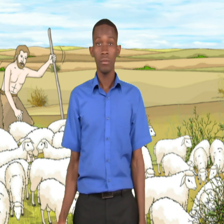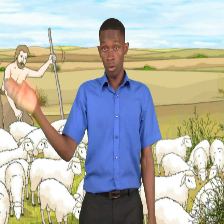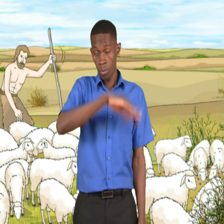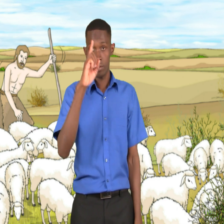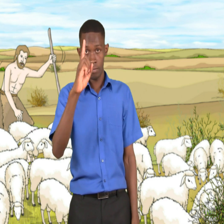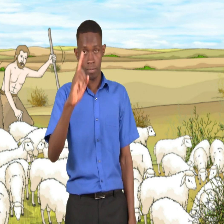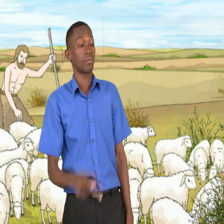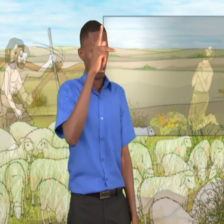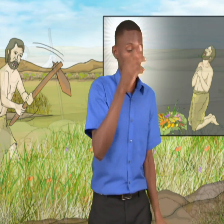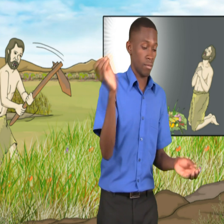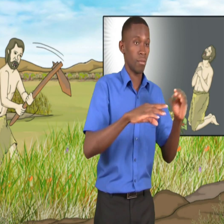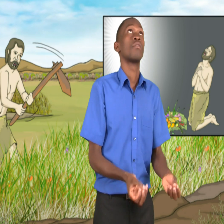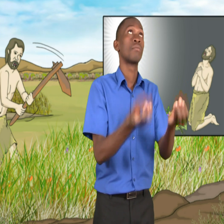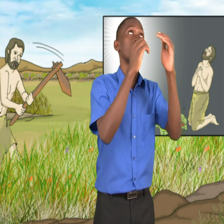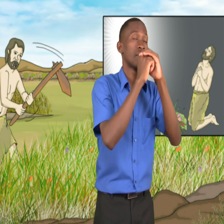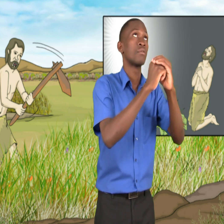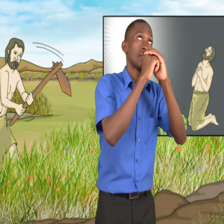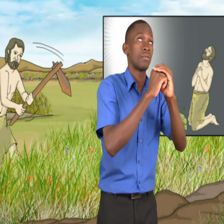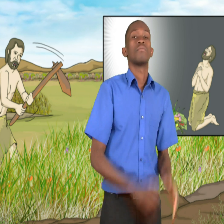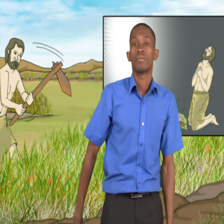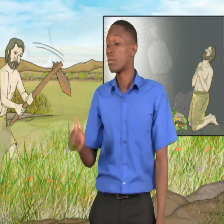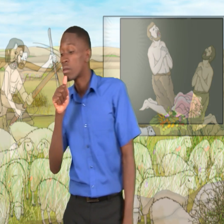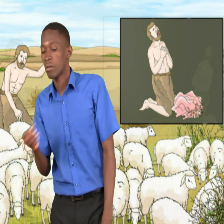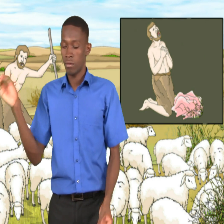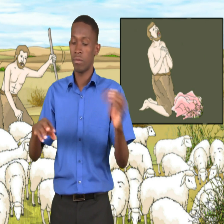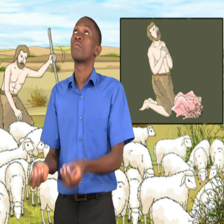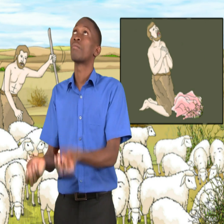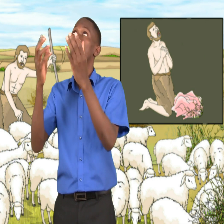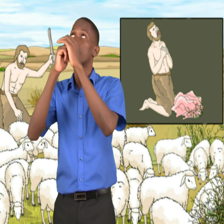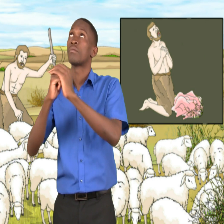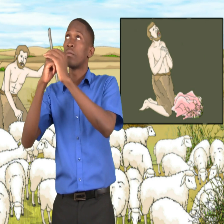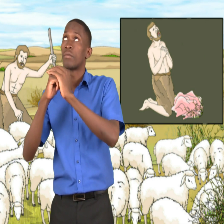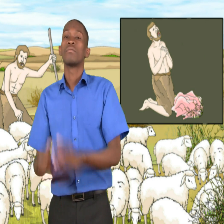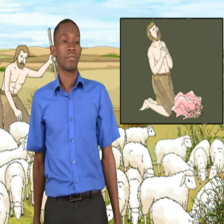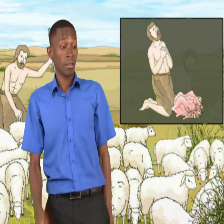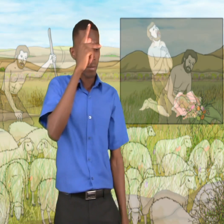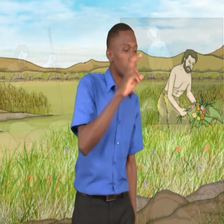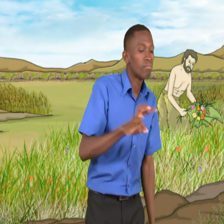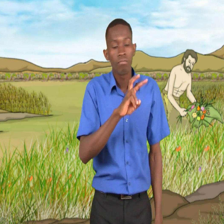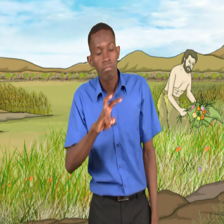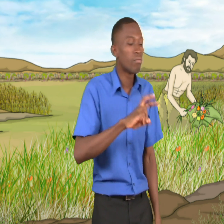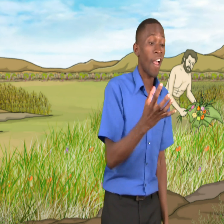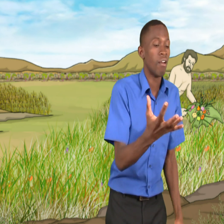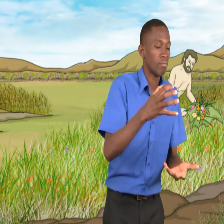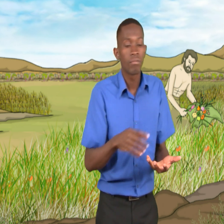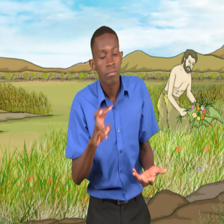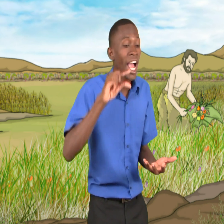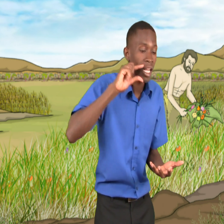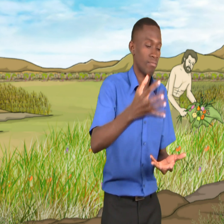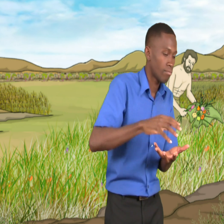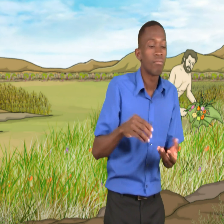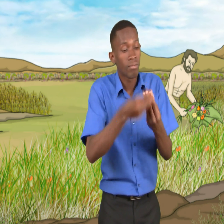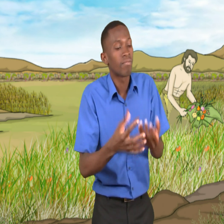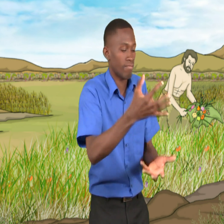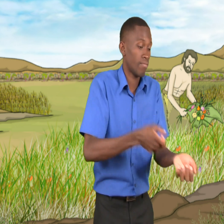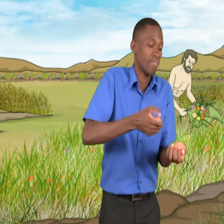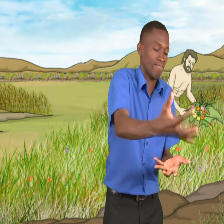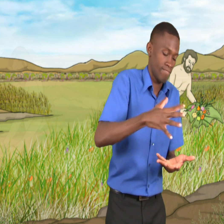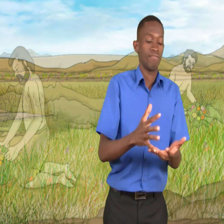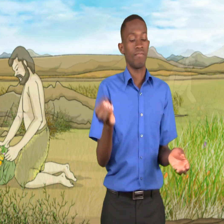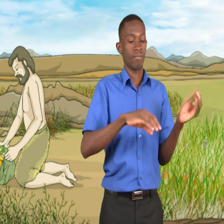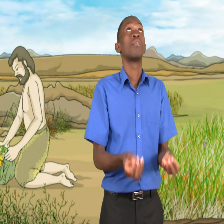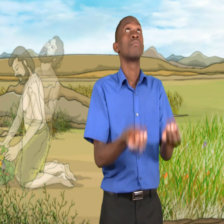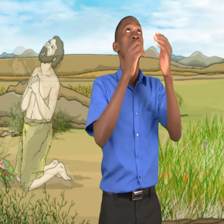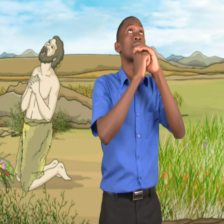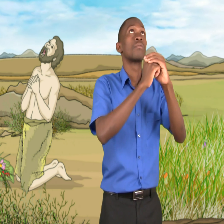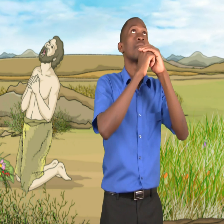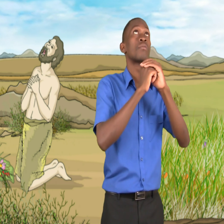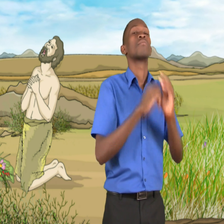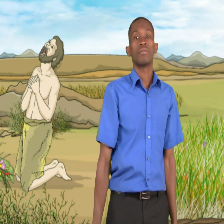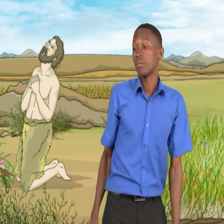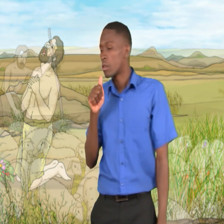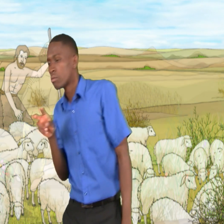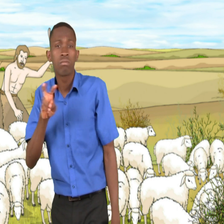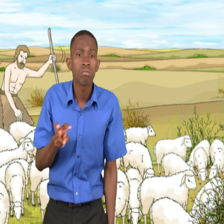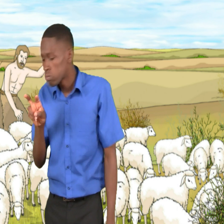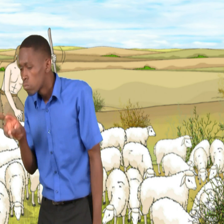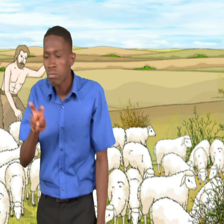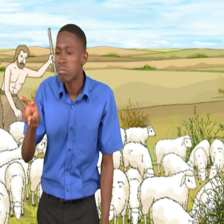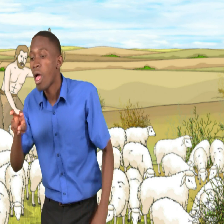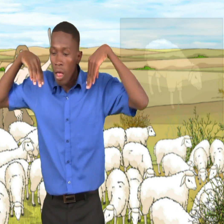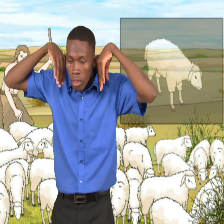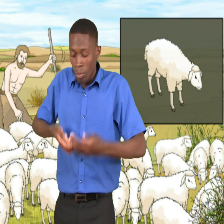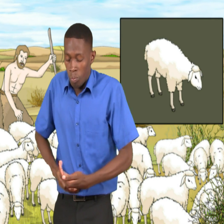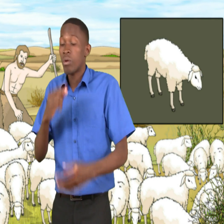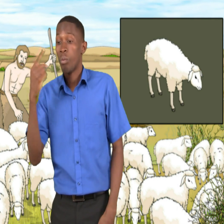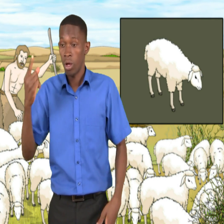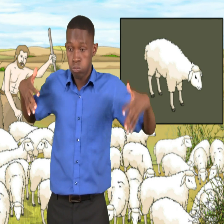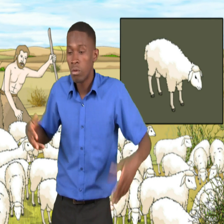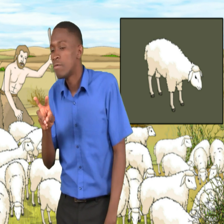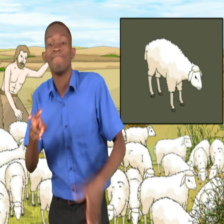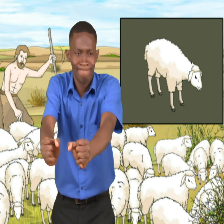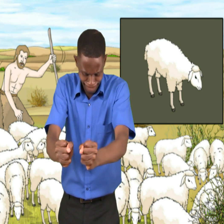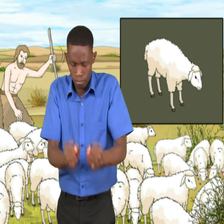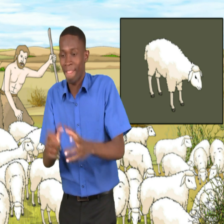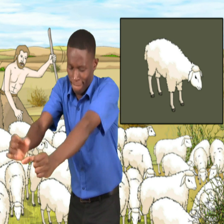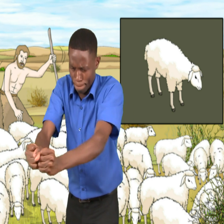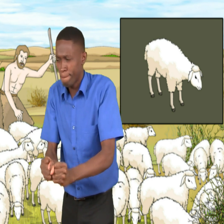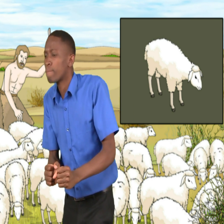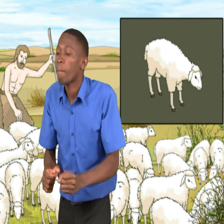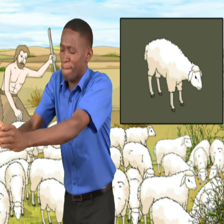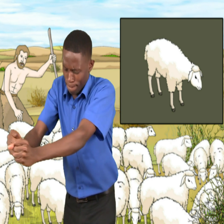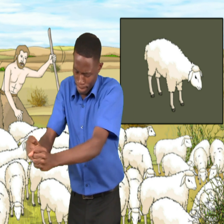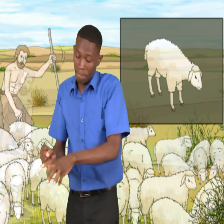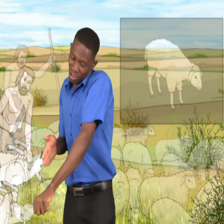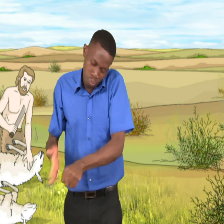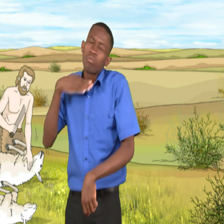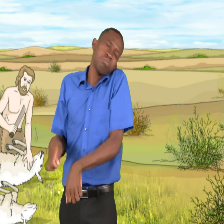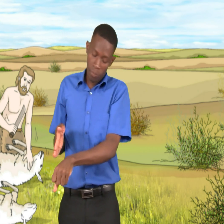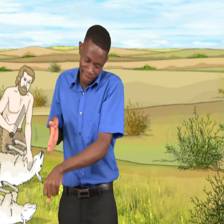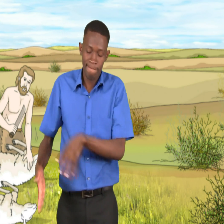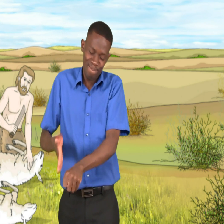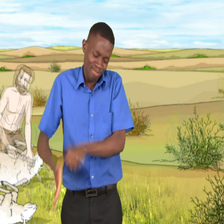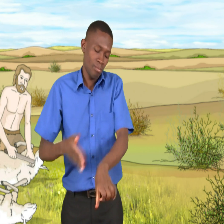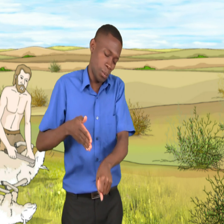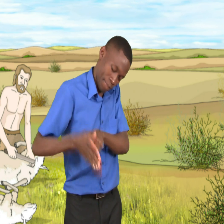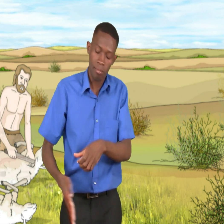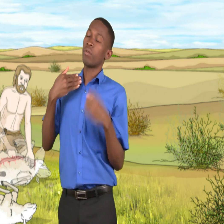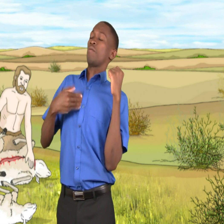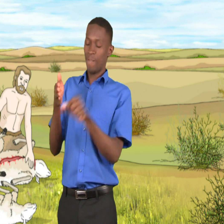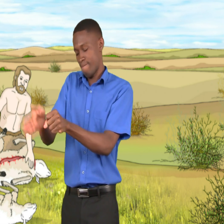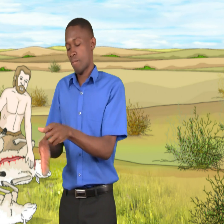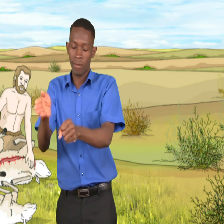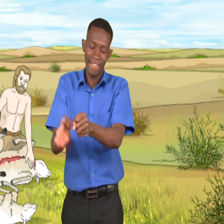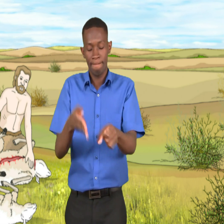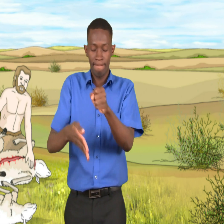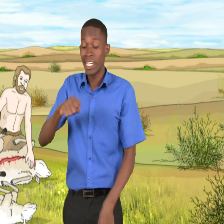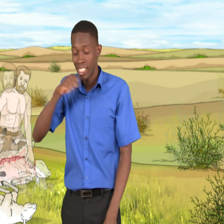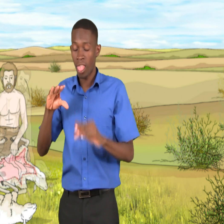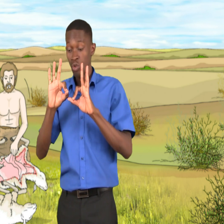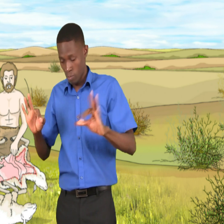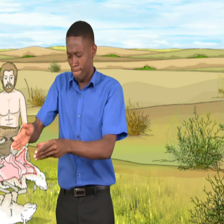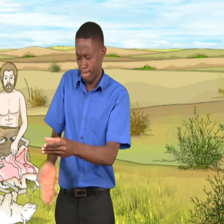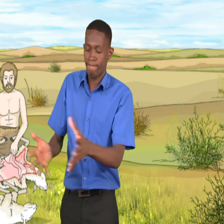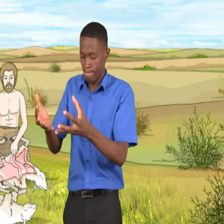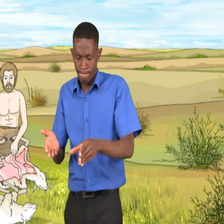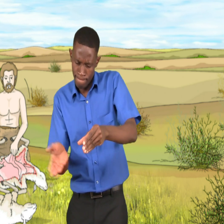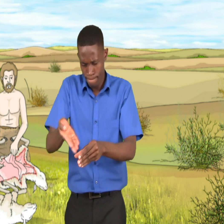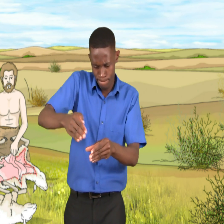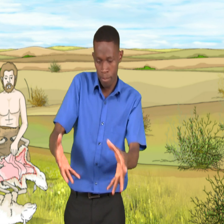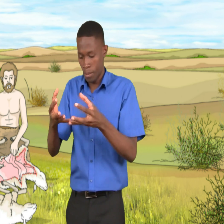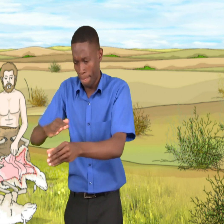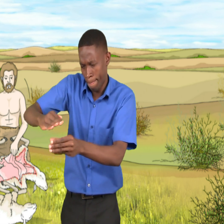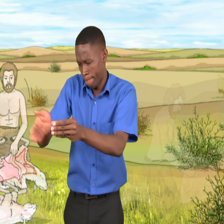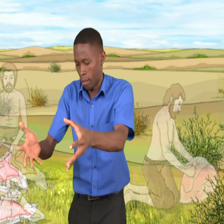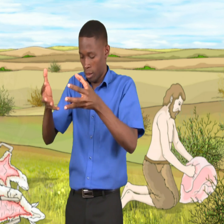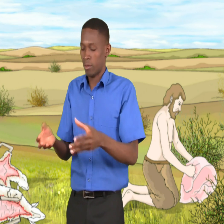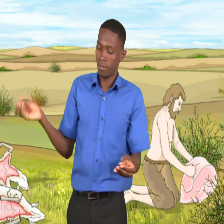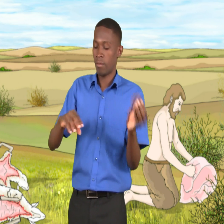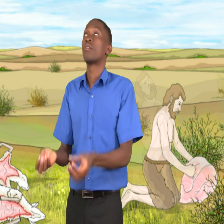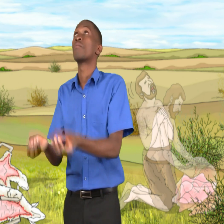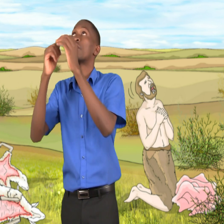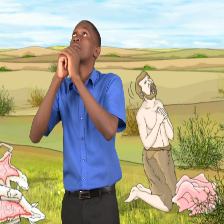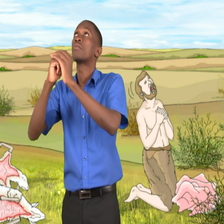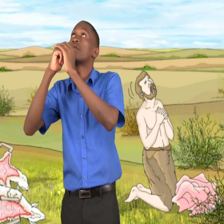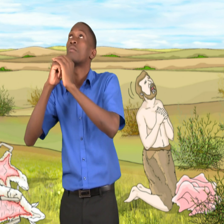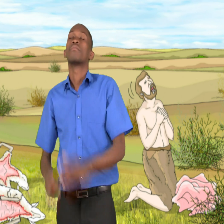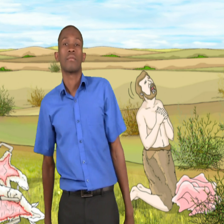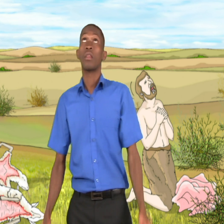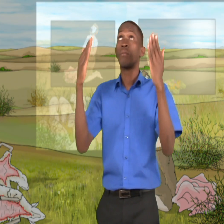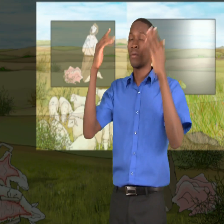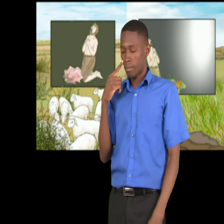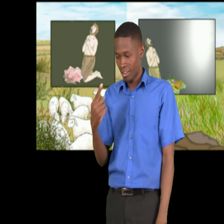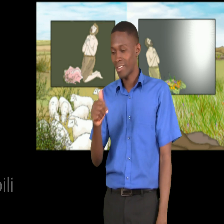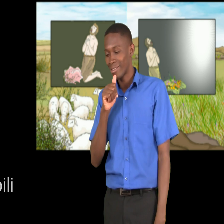So in the course of time, Cain brought some of the fruit of the soil as an offering to the LORD, while Abel brought the best portions of the firstborn of his flock.